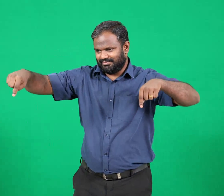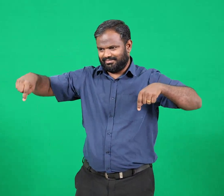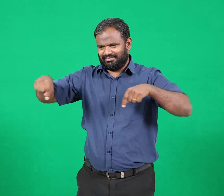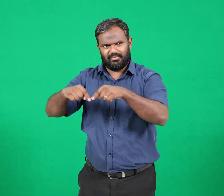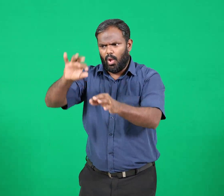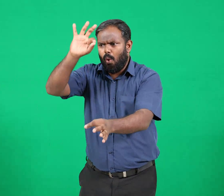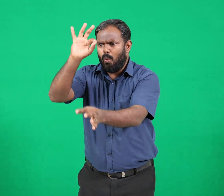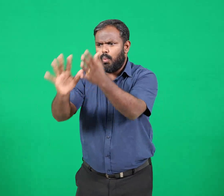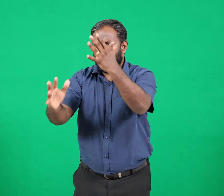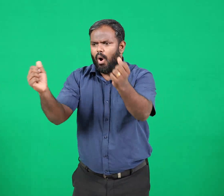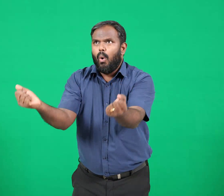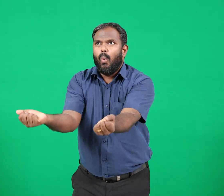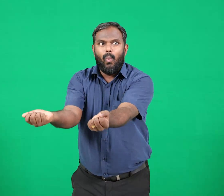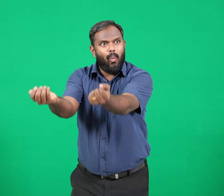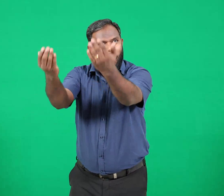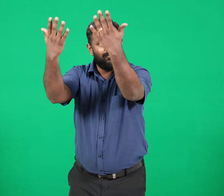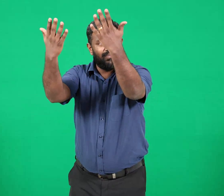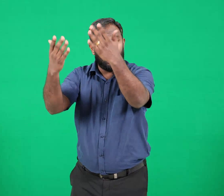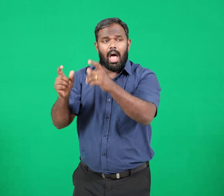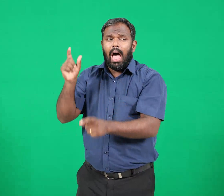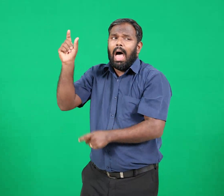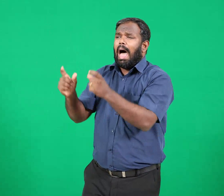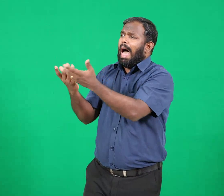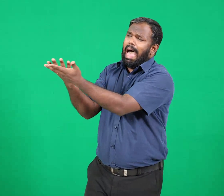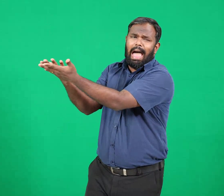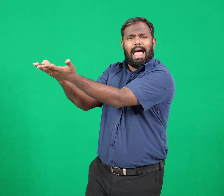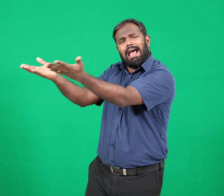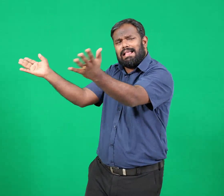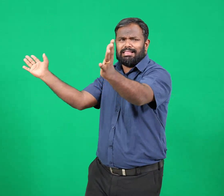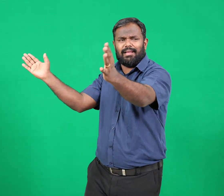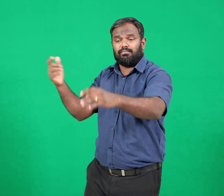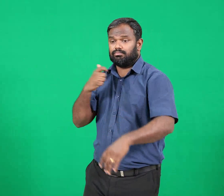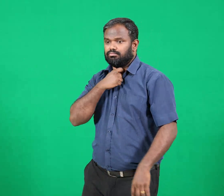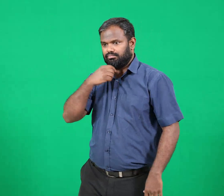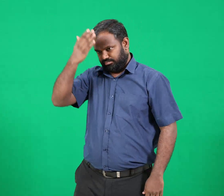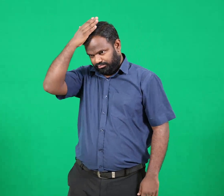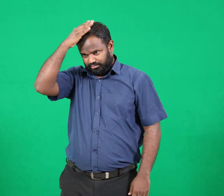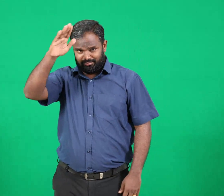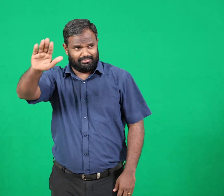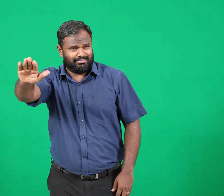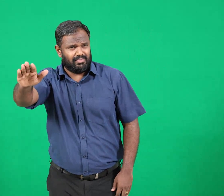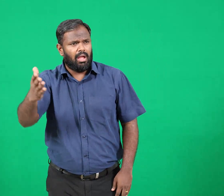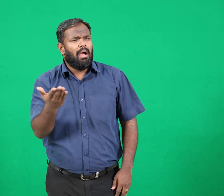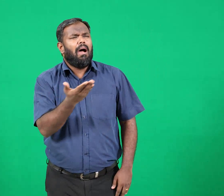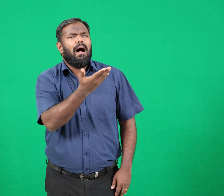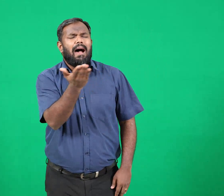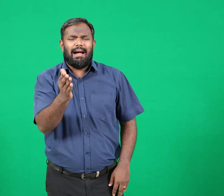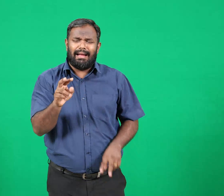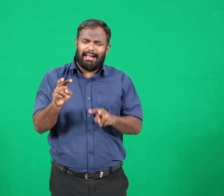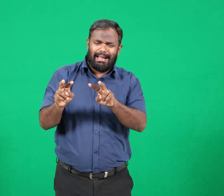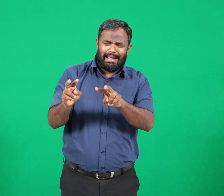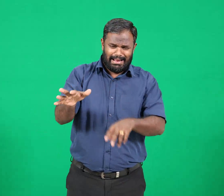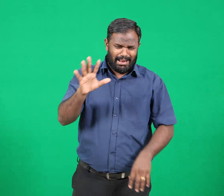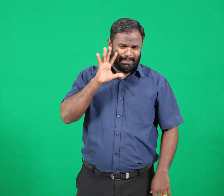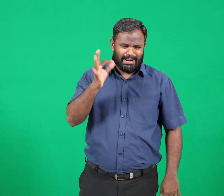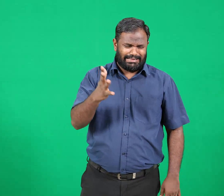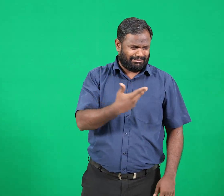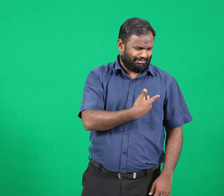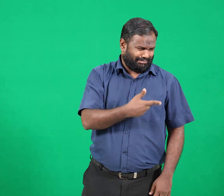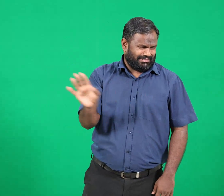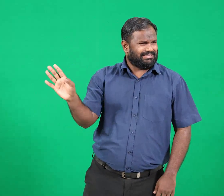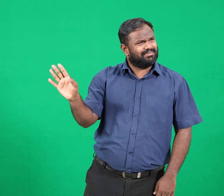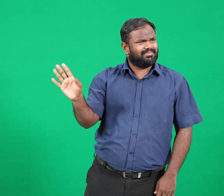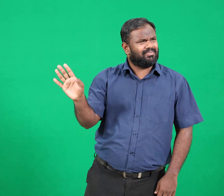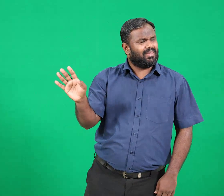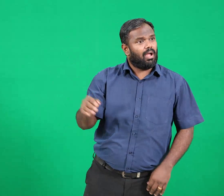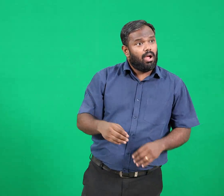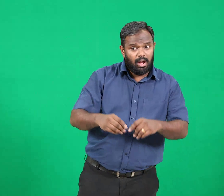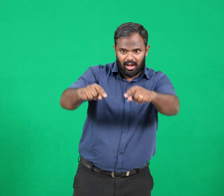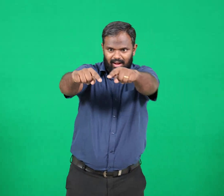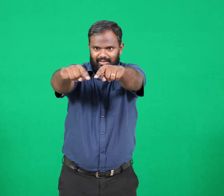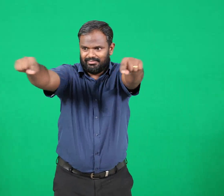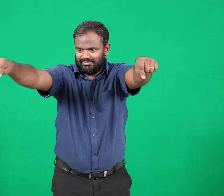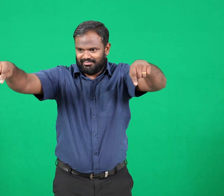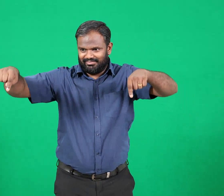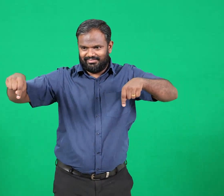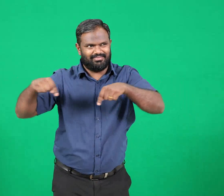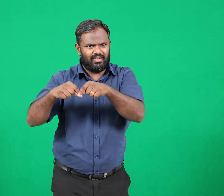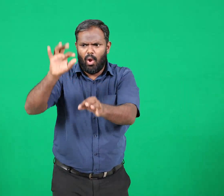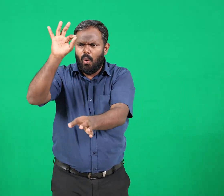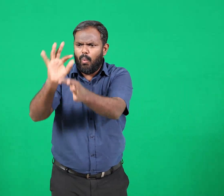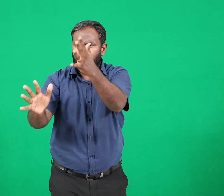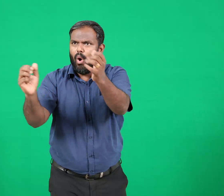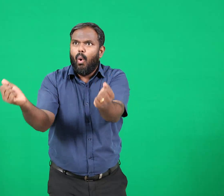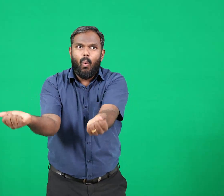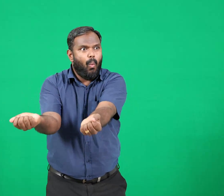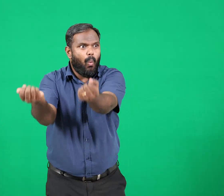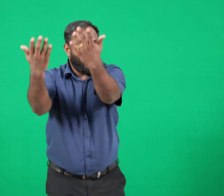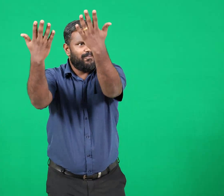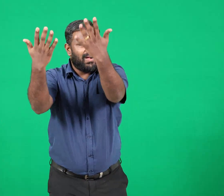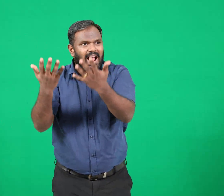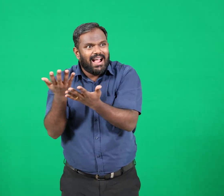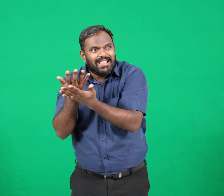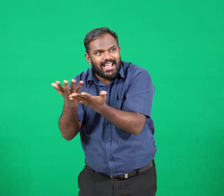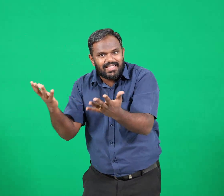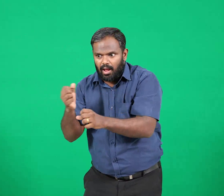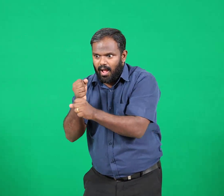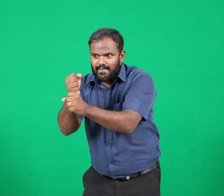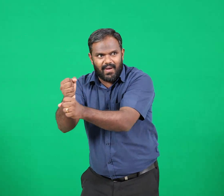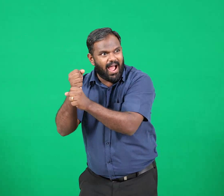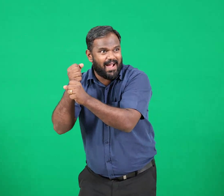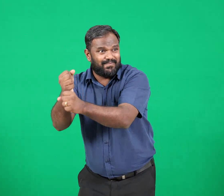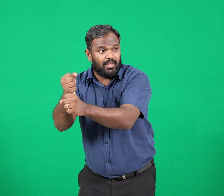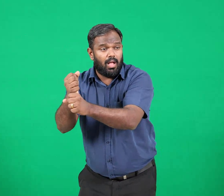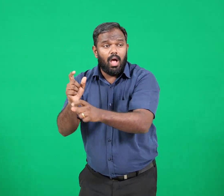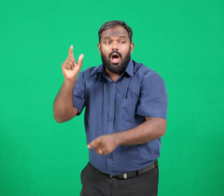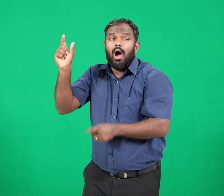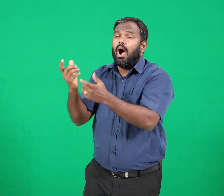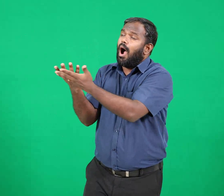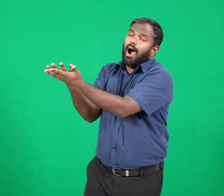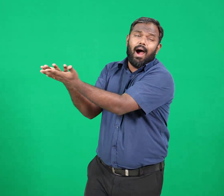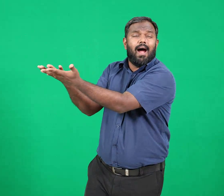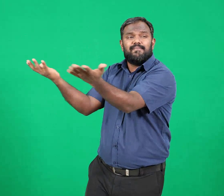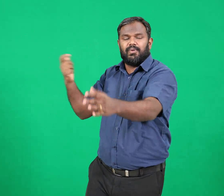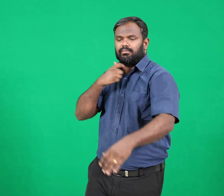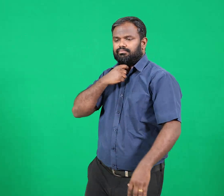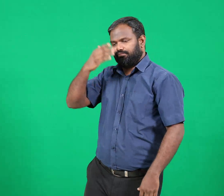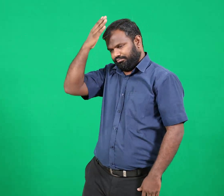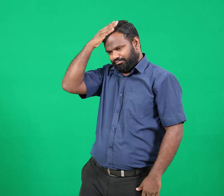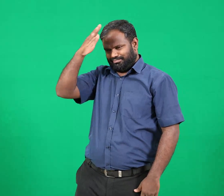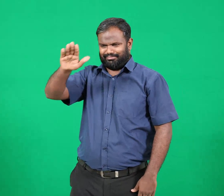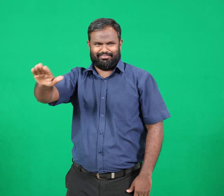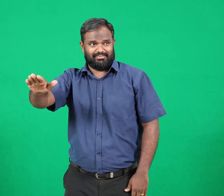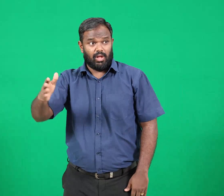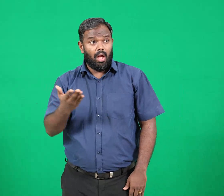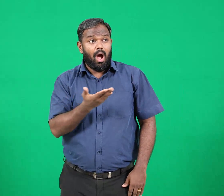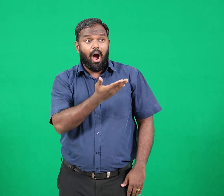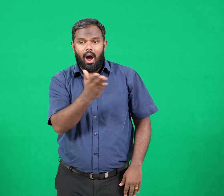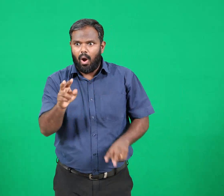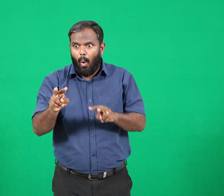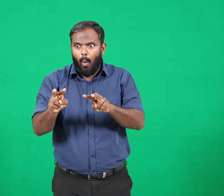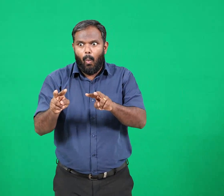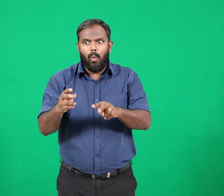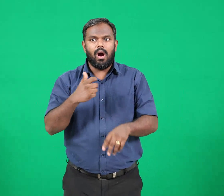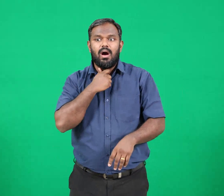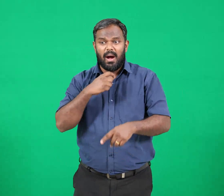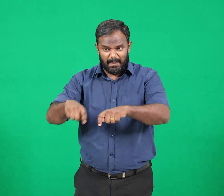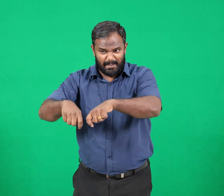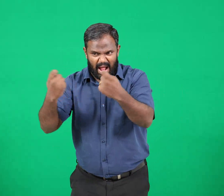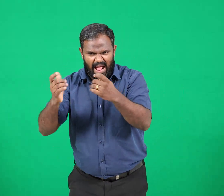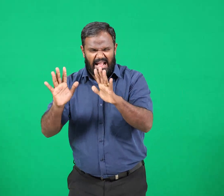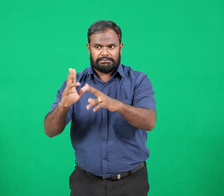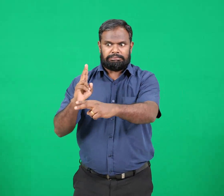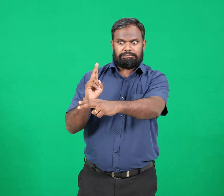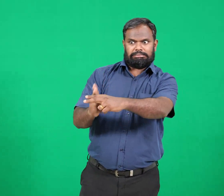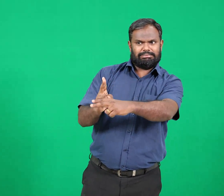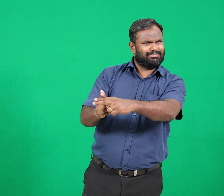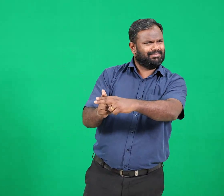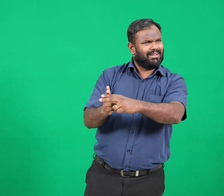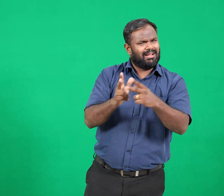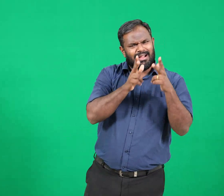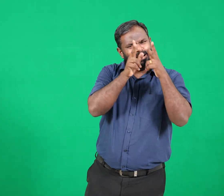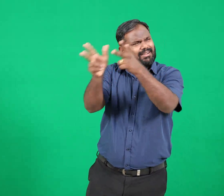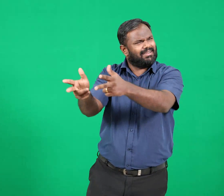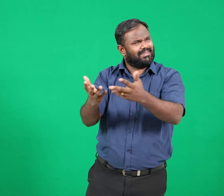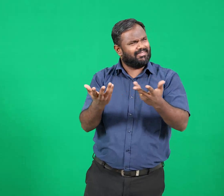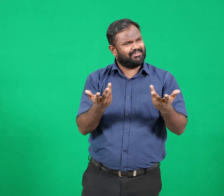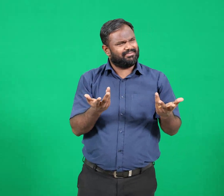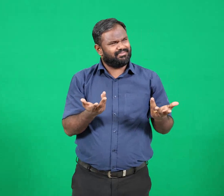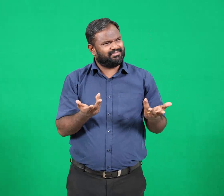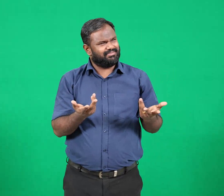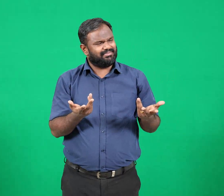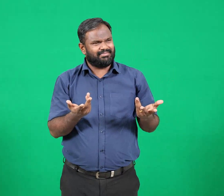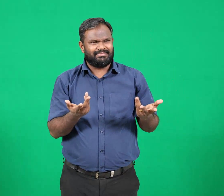but if anyone swears by the gift on it, he is bound by his oath.' You blind men!